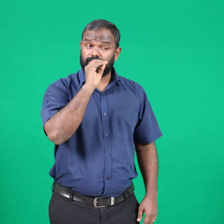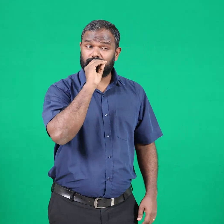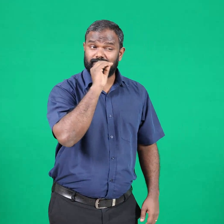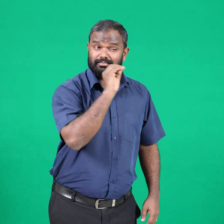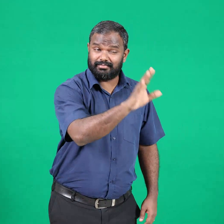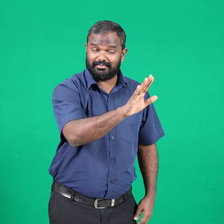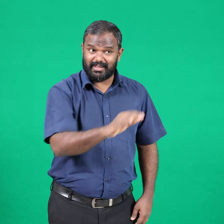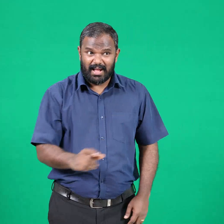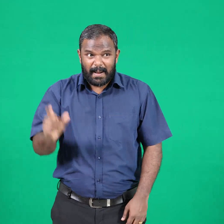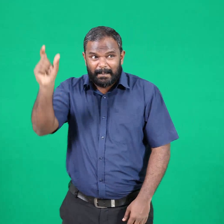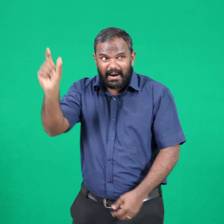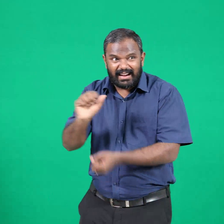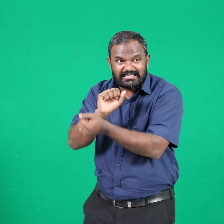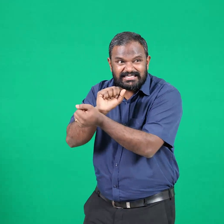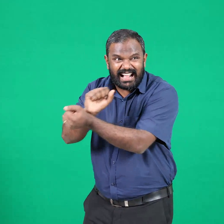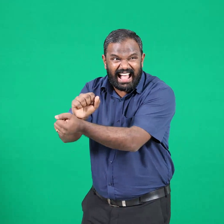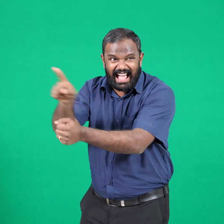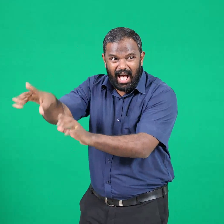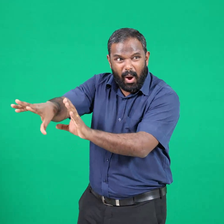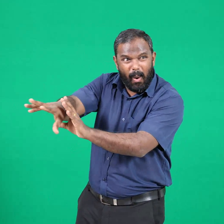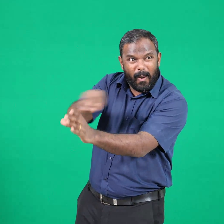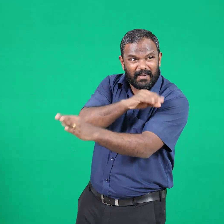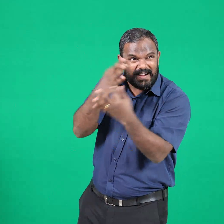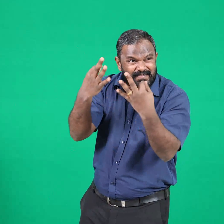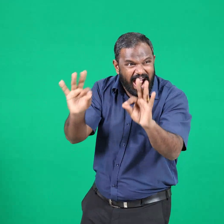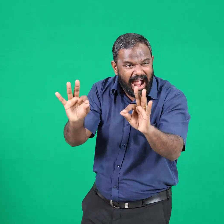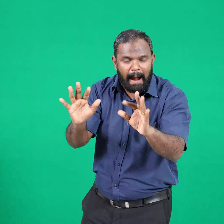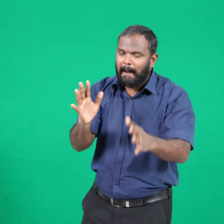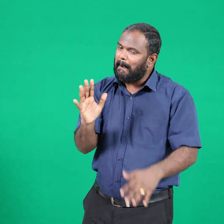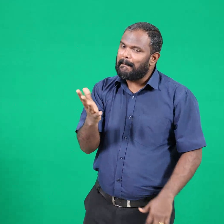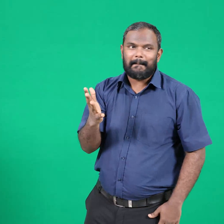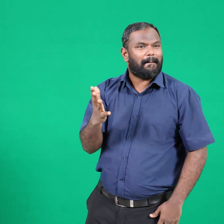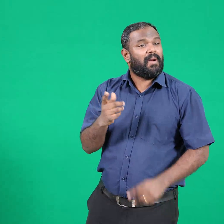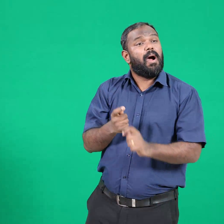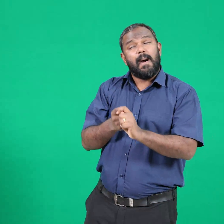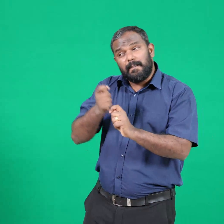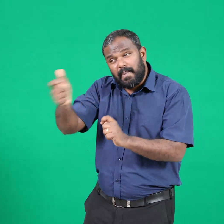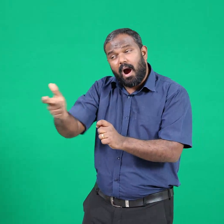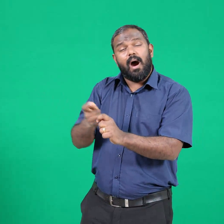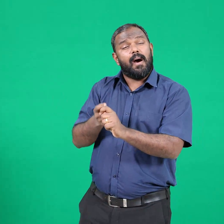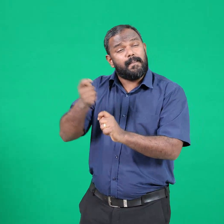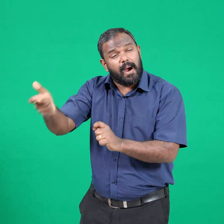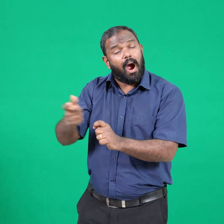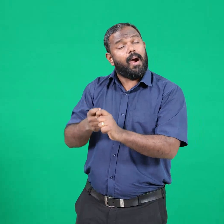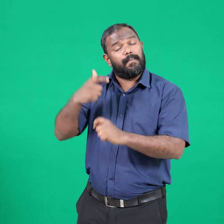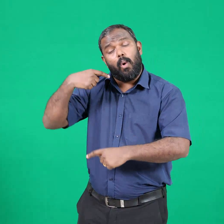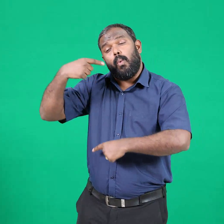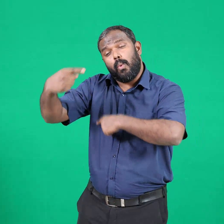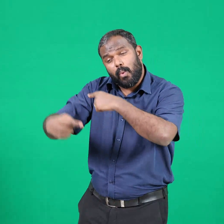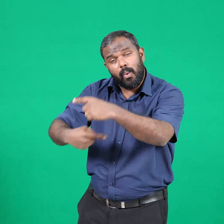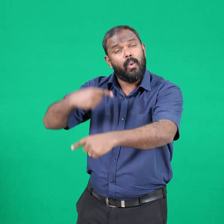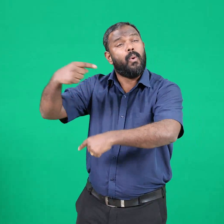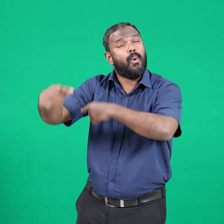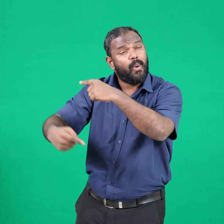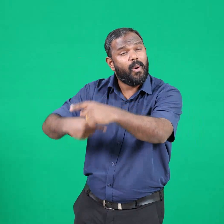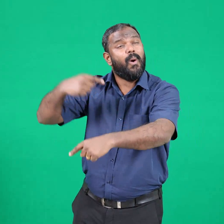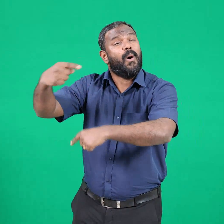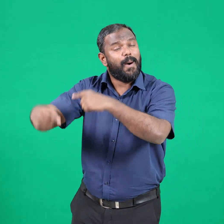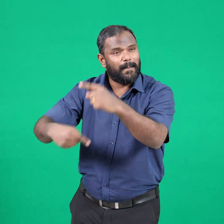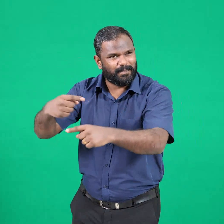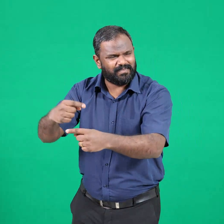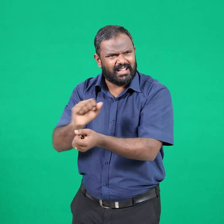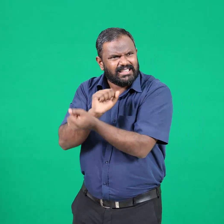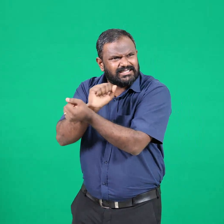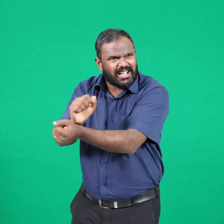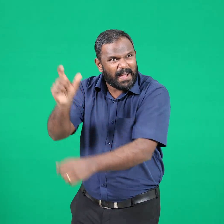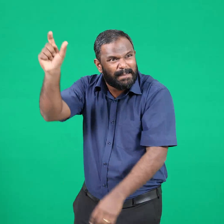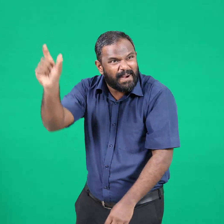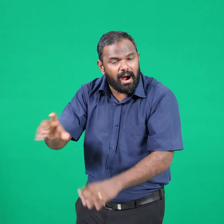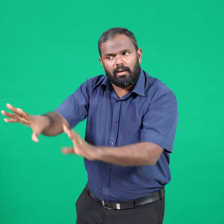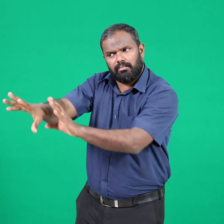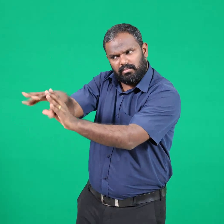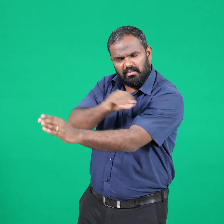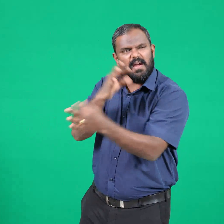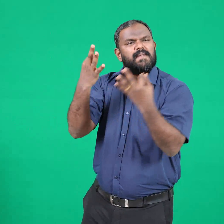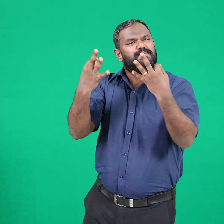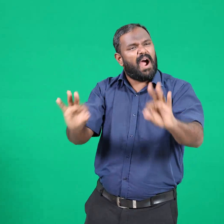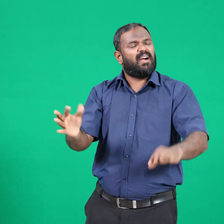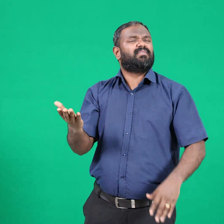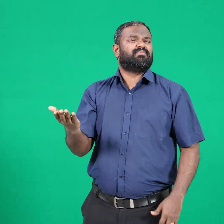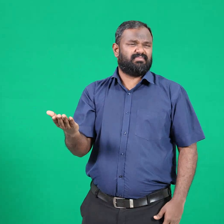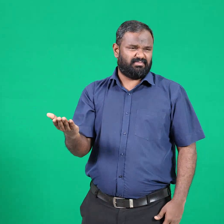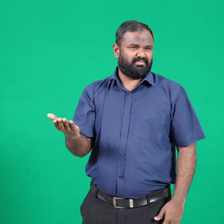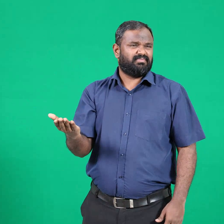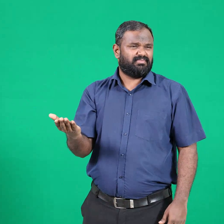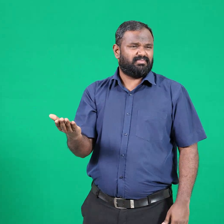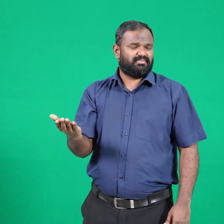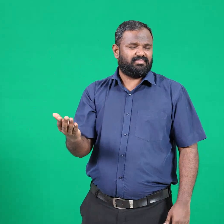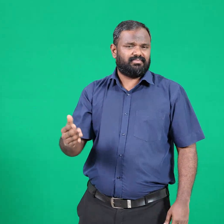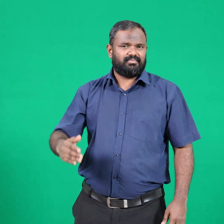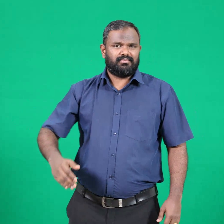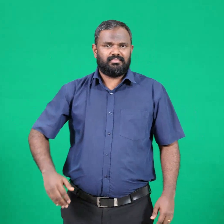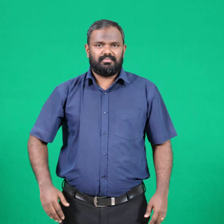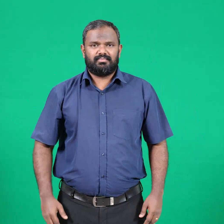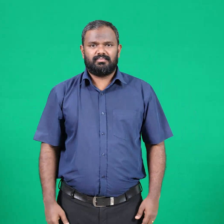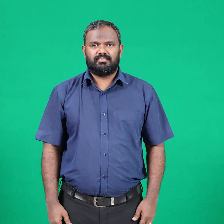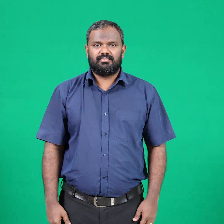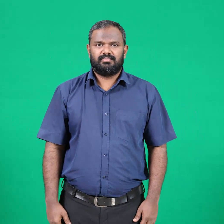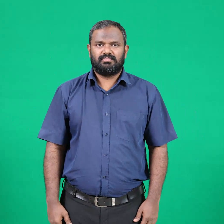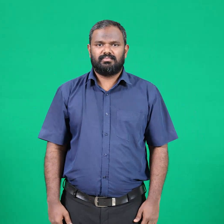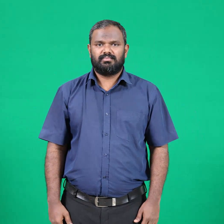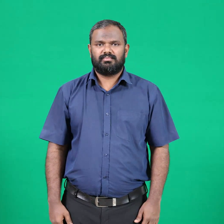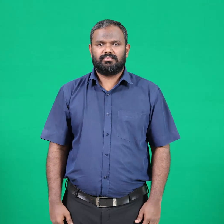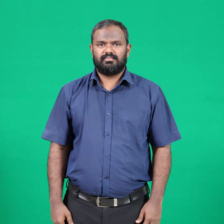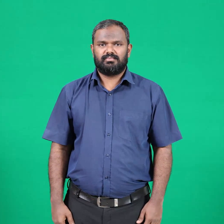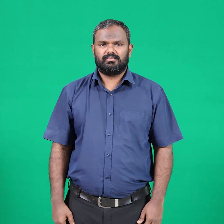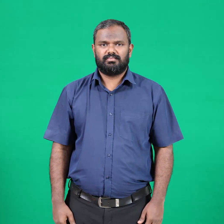I tell you, you will not get out until you have paid the very last penny."